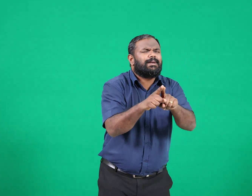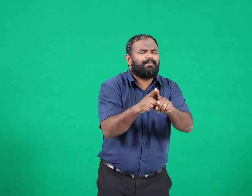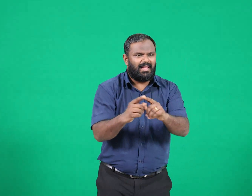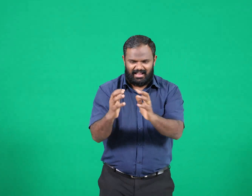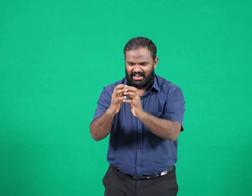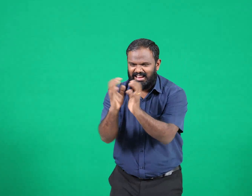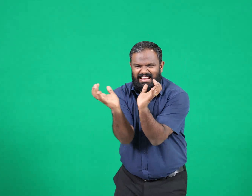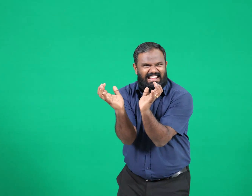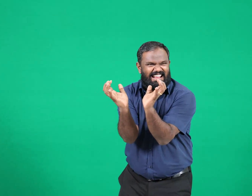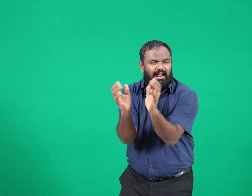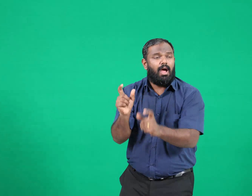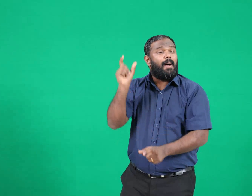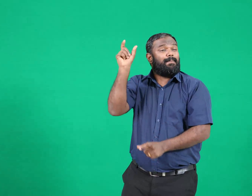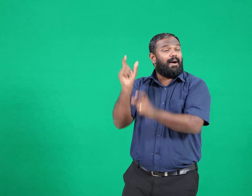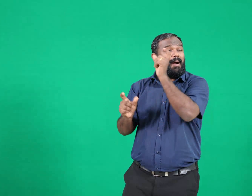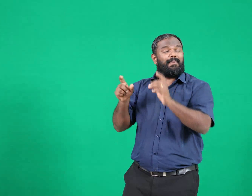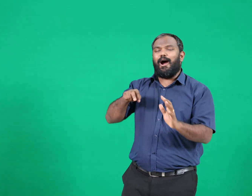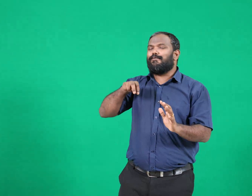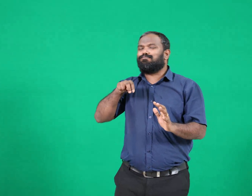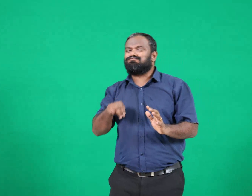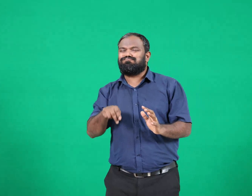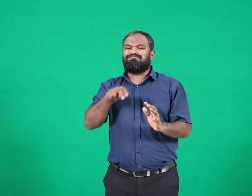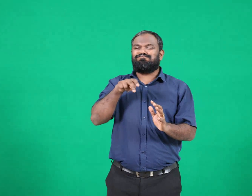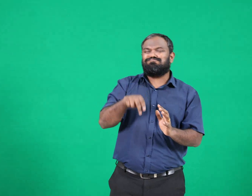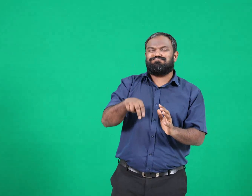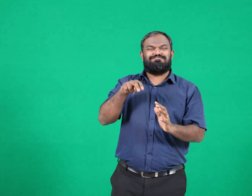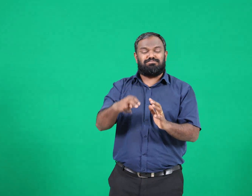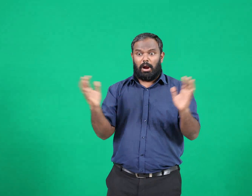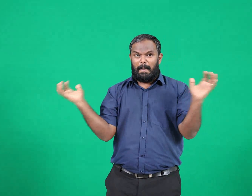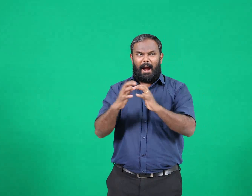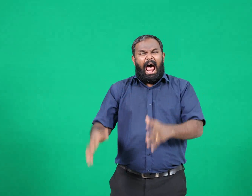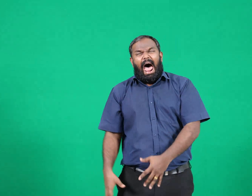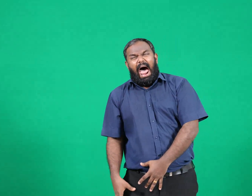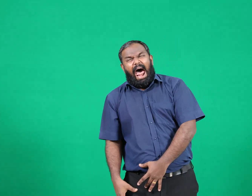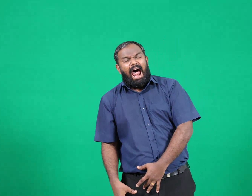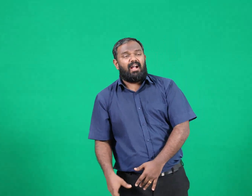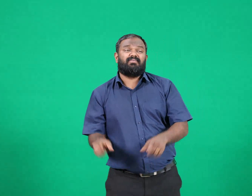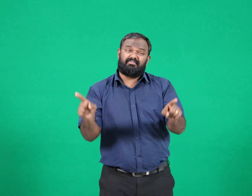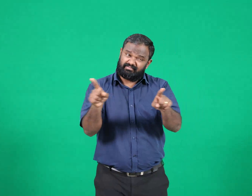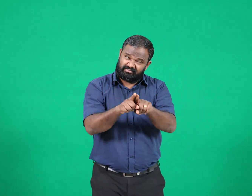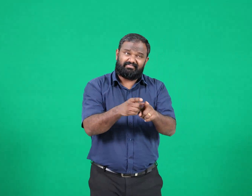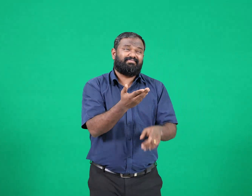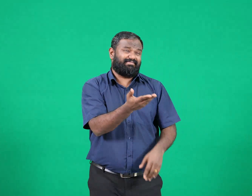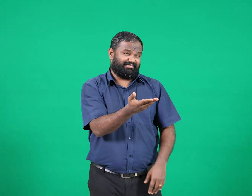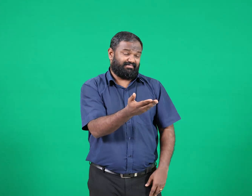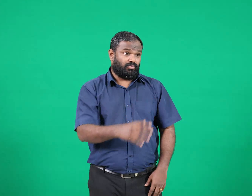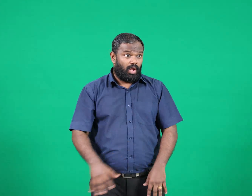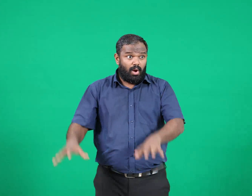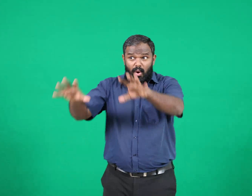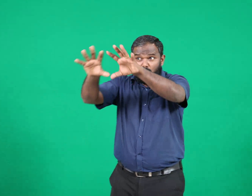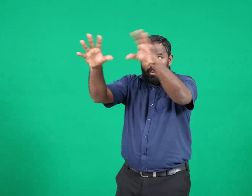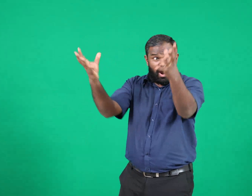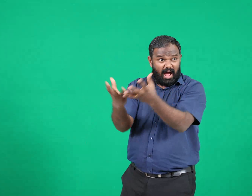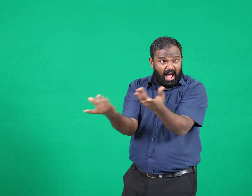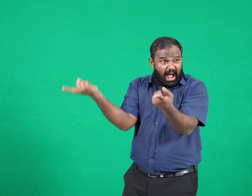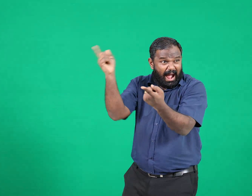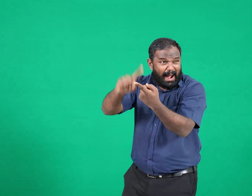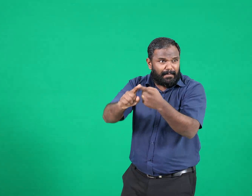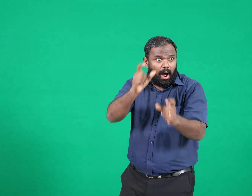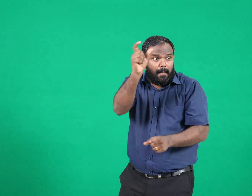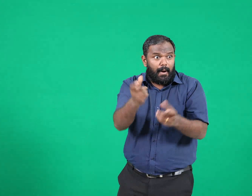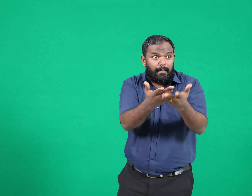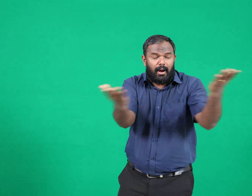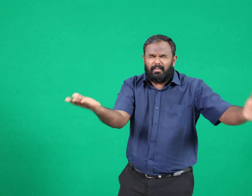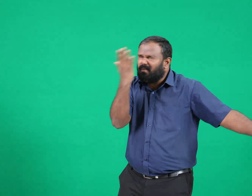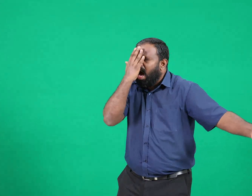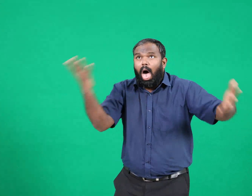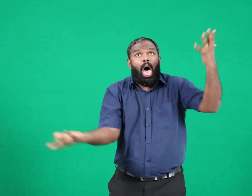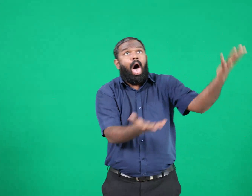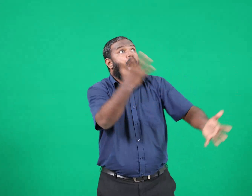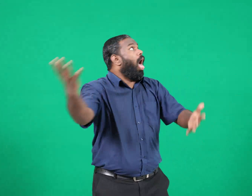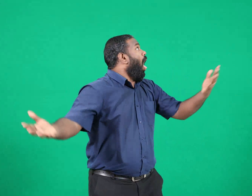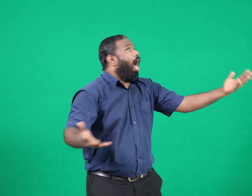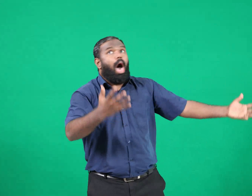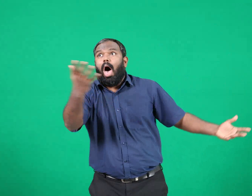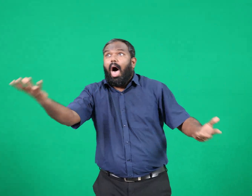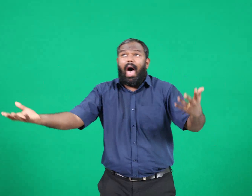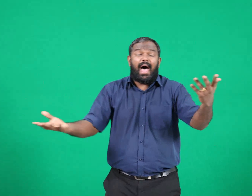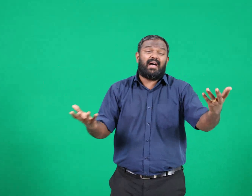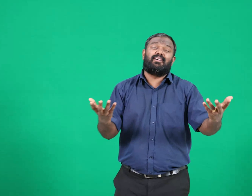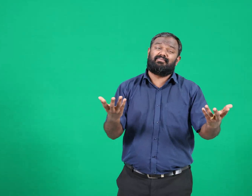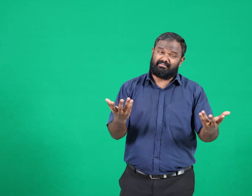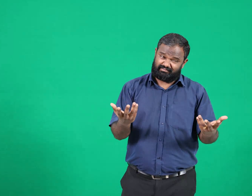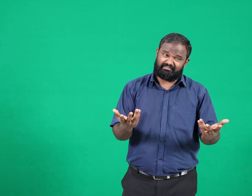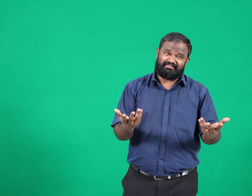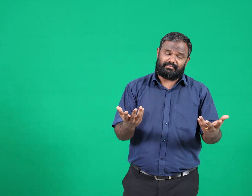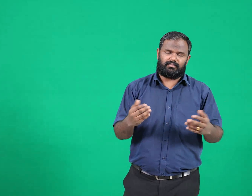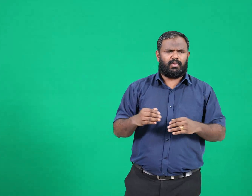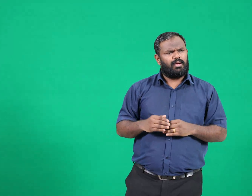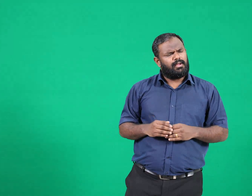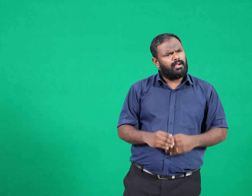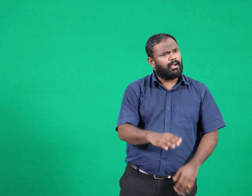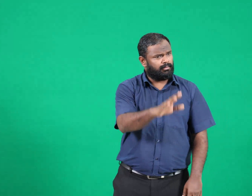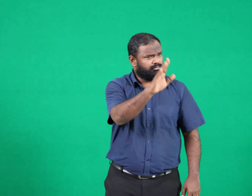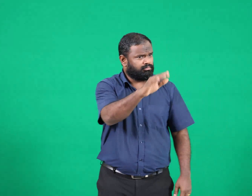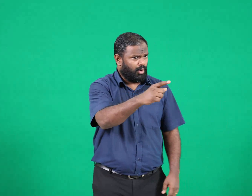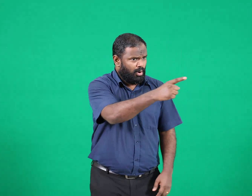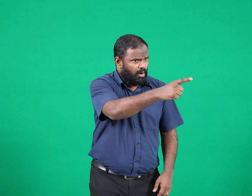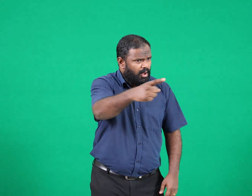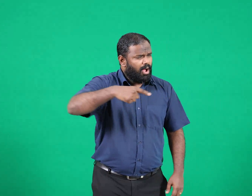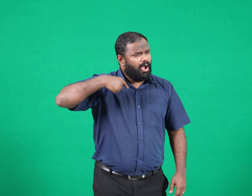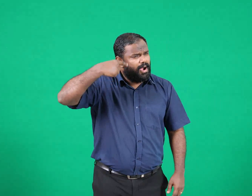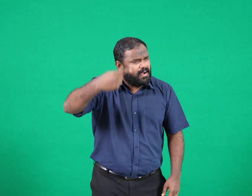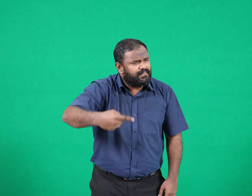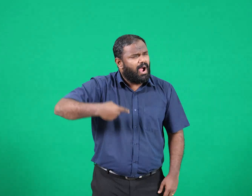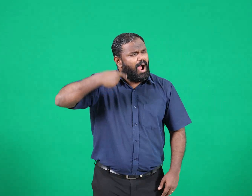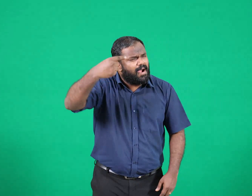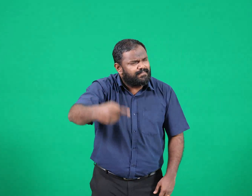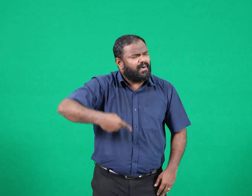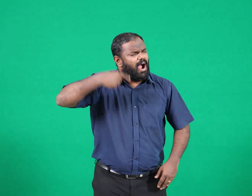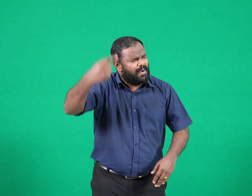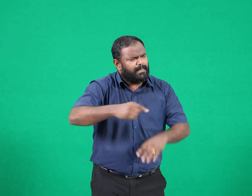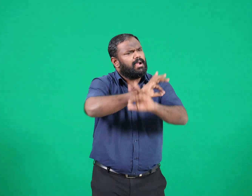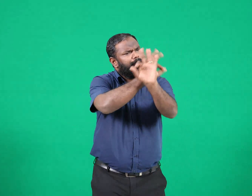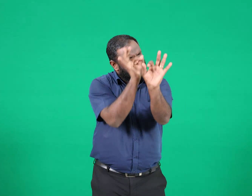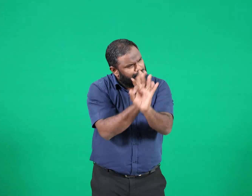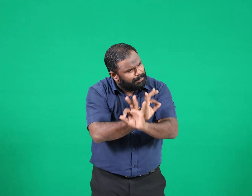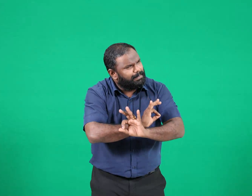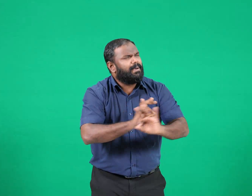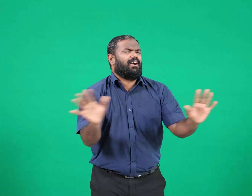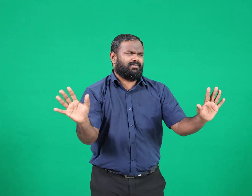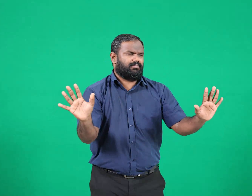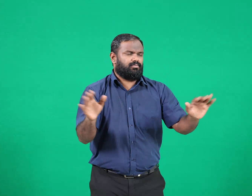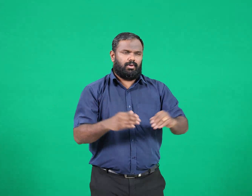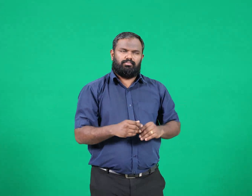For it will come upon all who dwell on the face of all the earth.